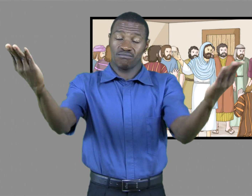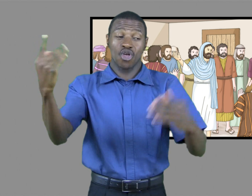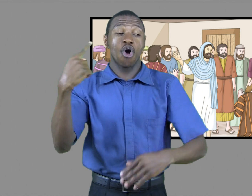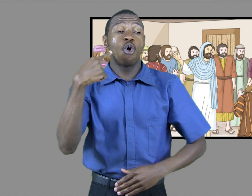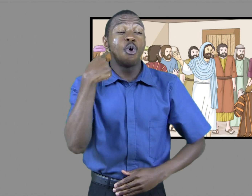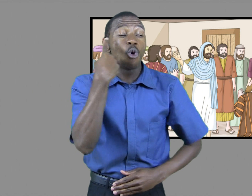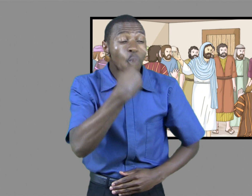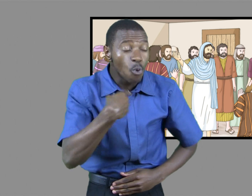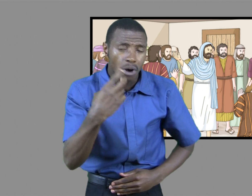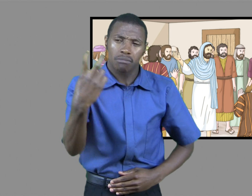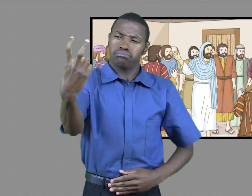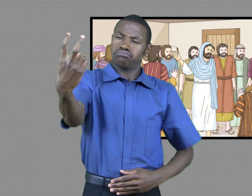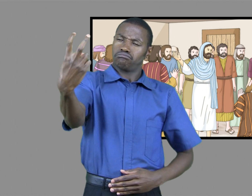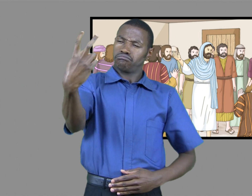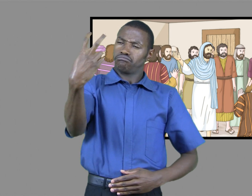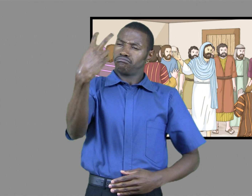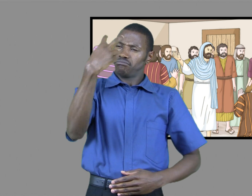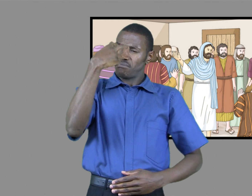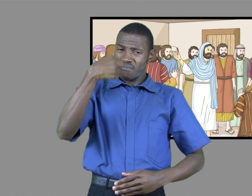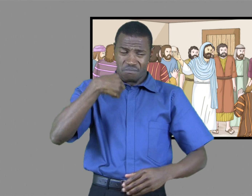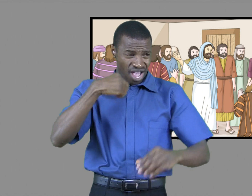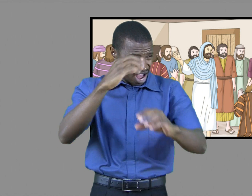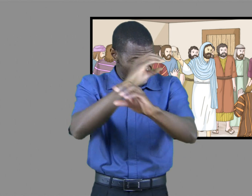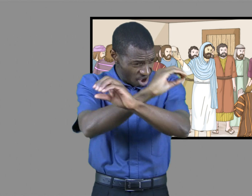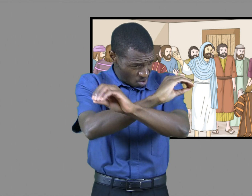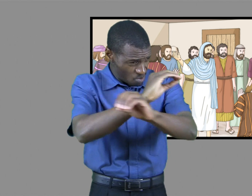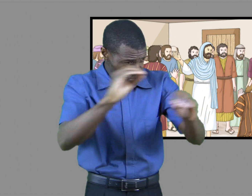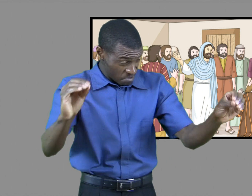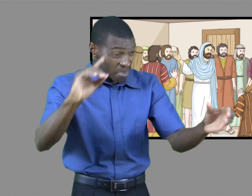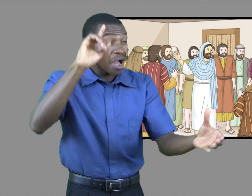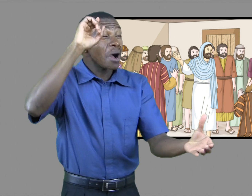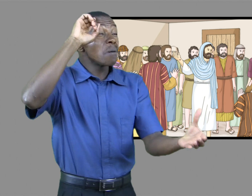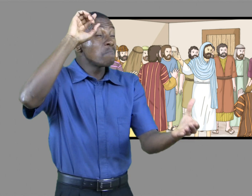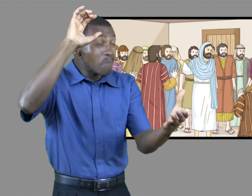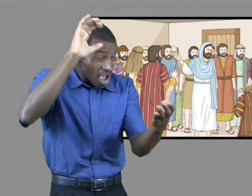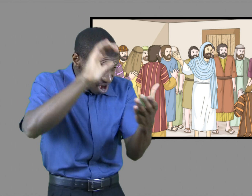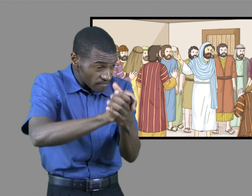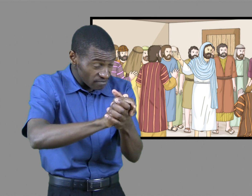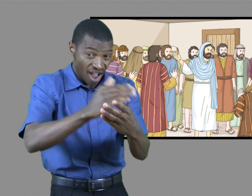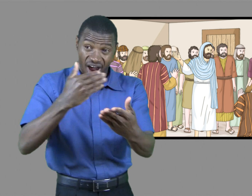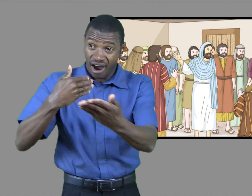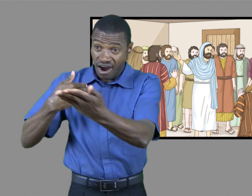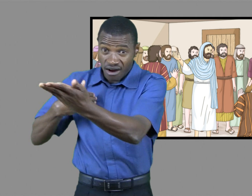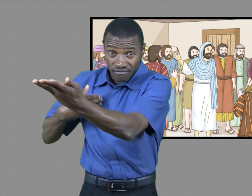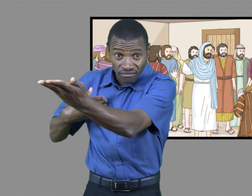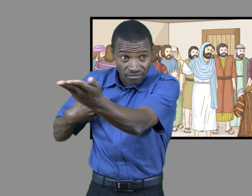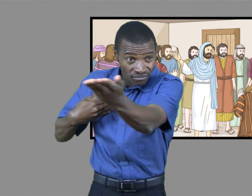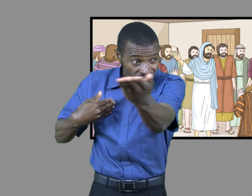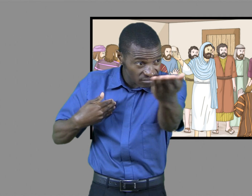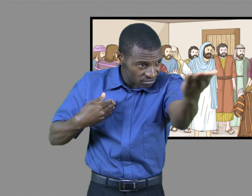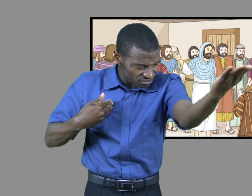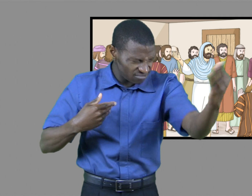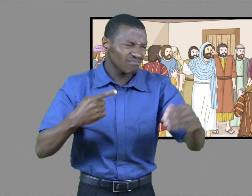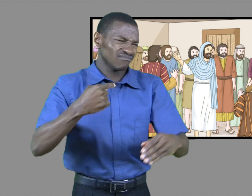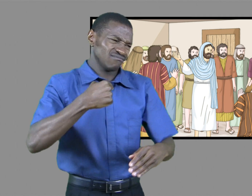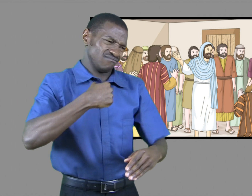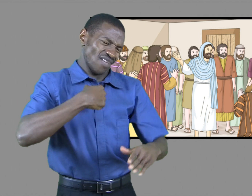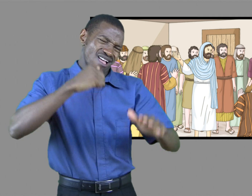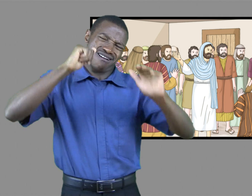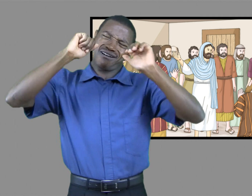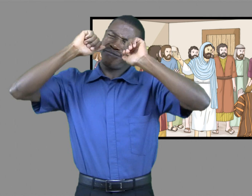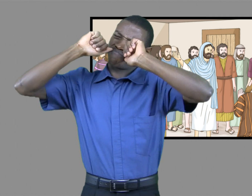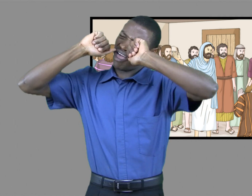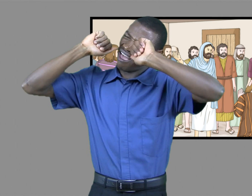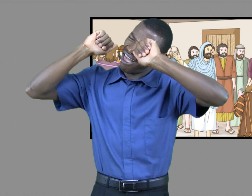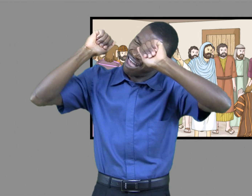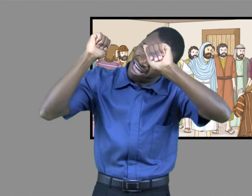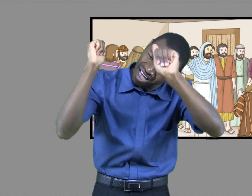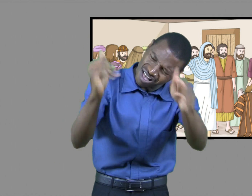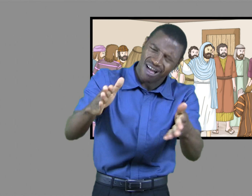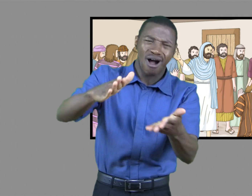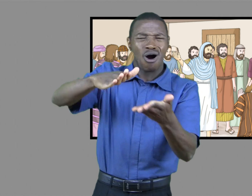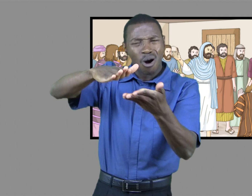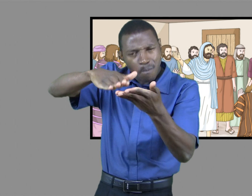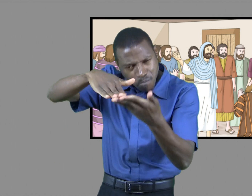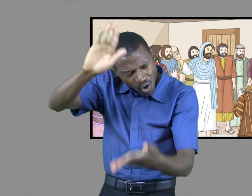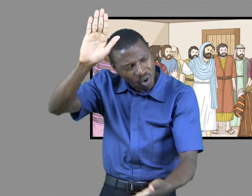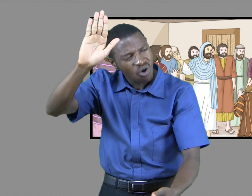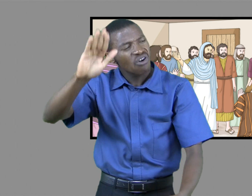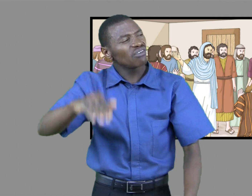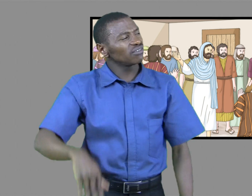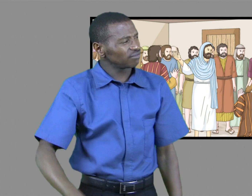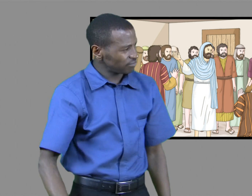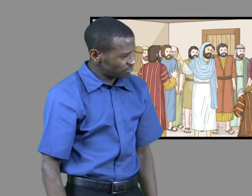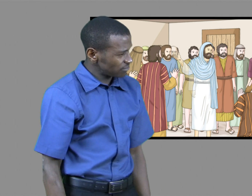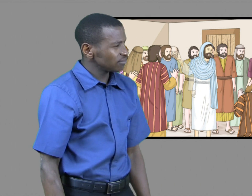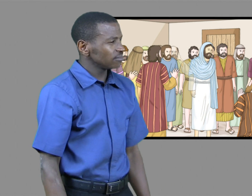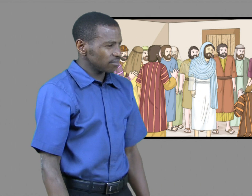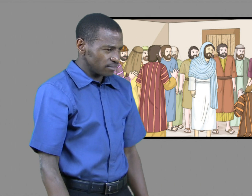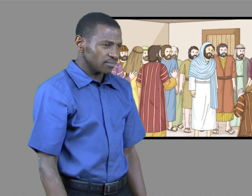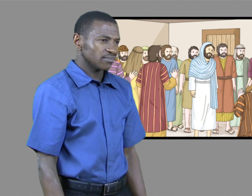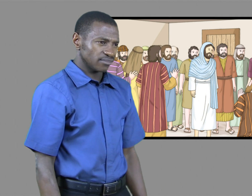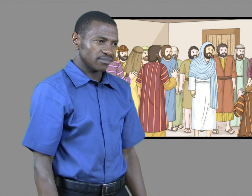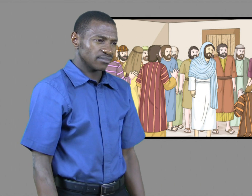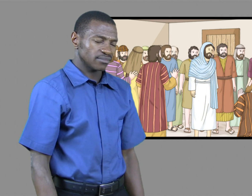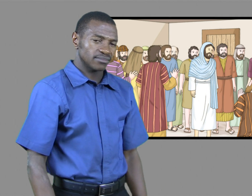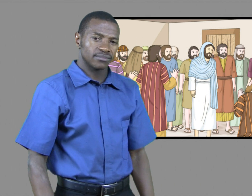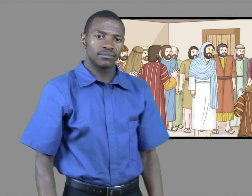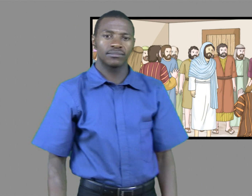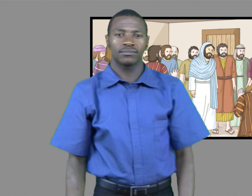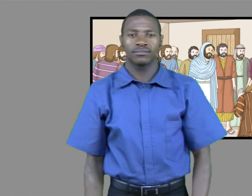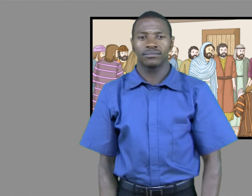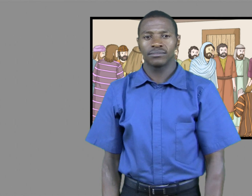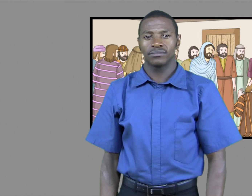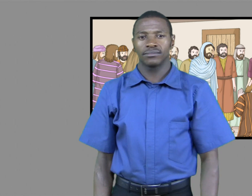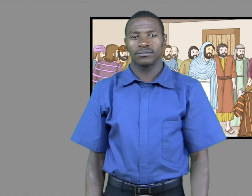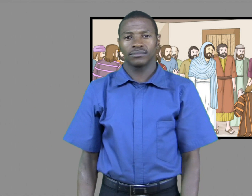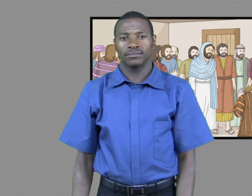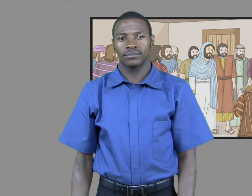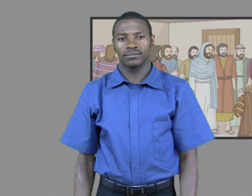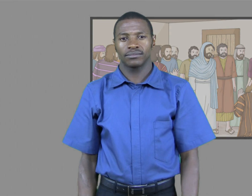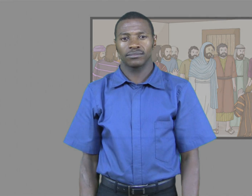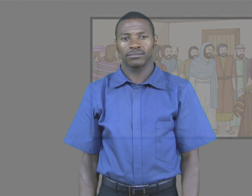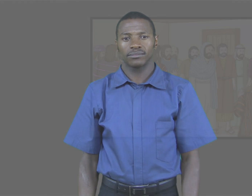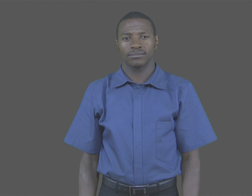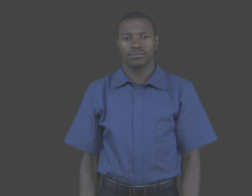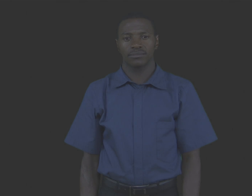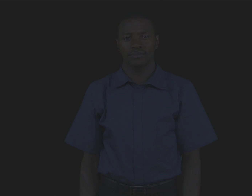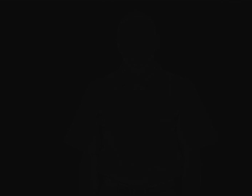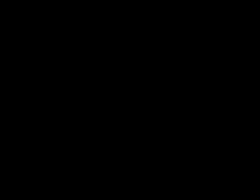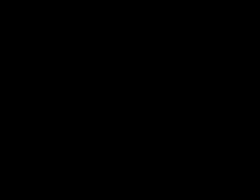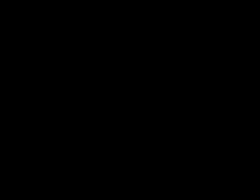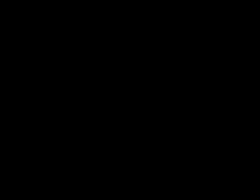blessed are those who have not seen and yet have believed.”